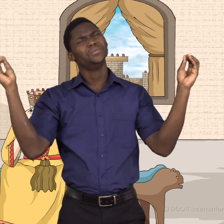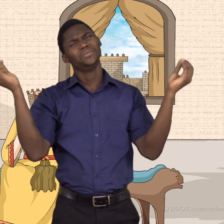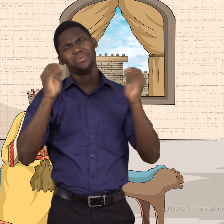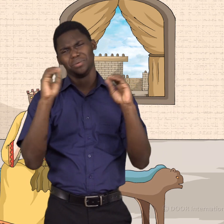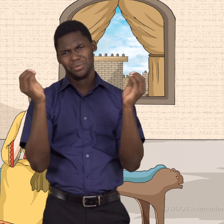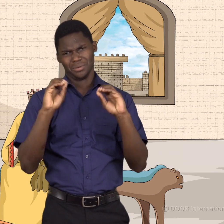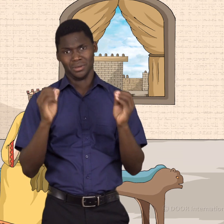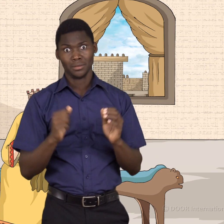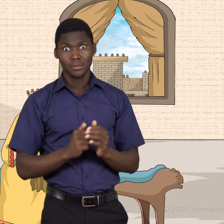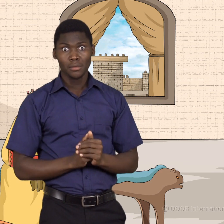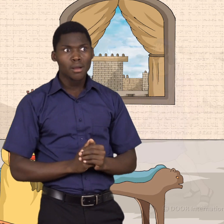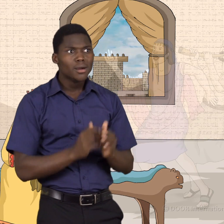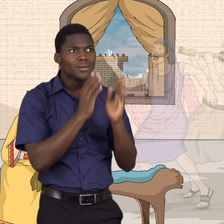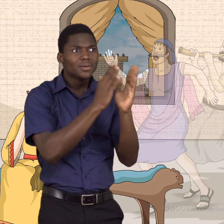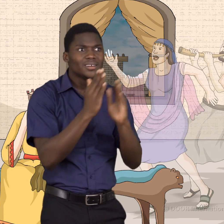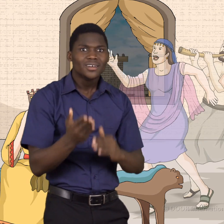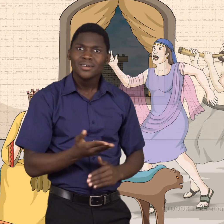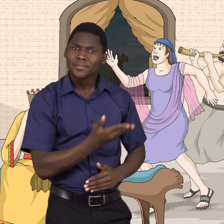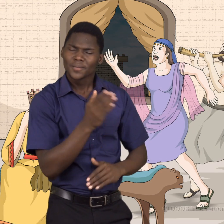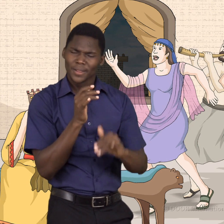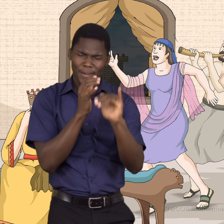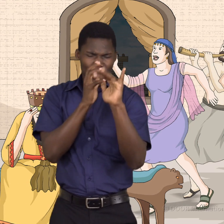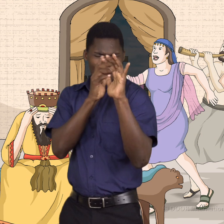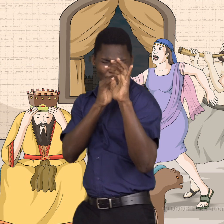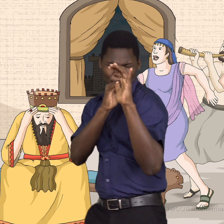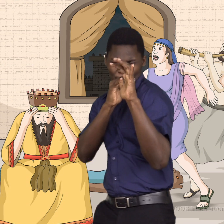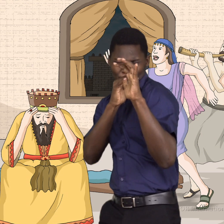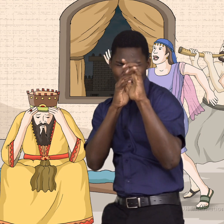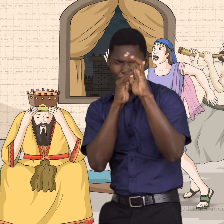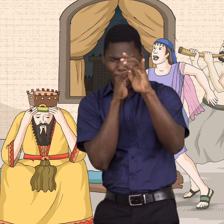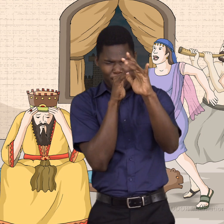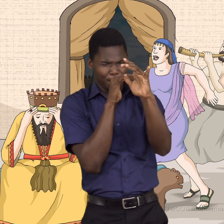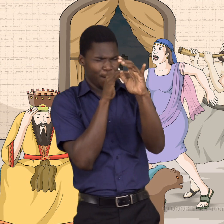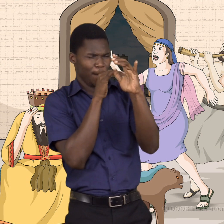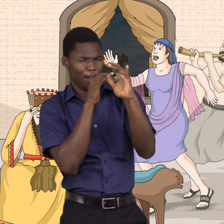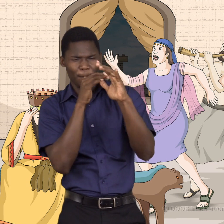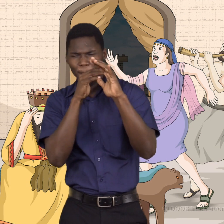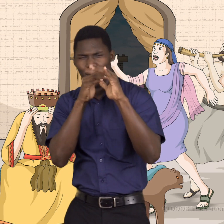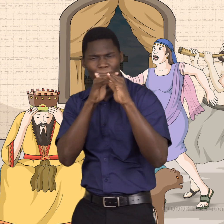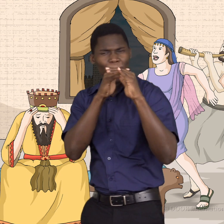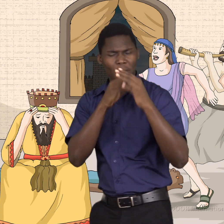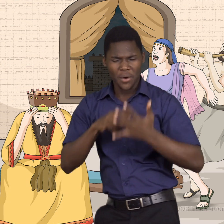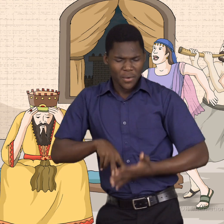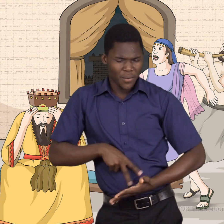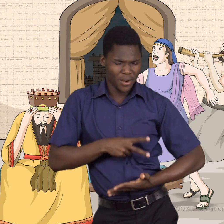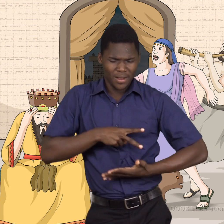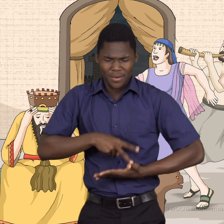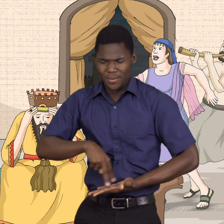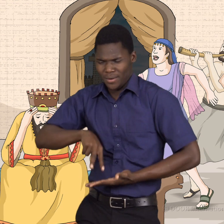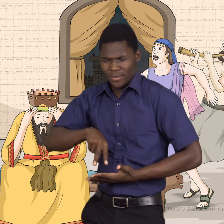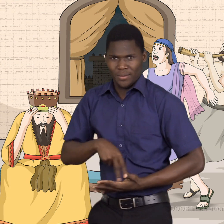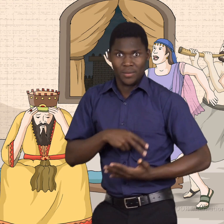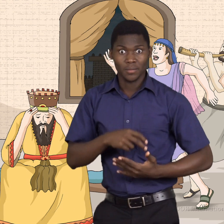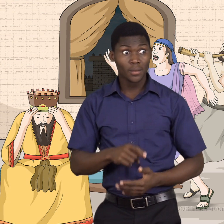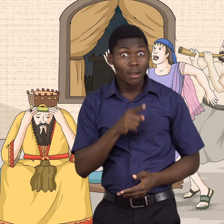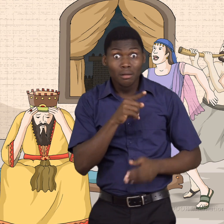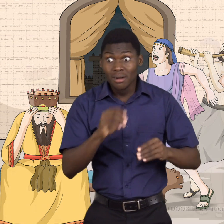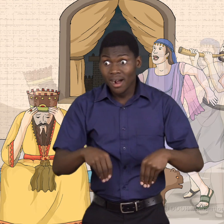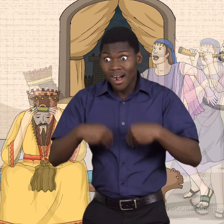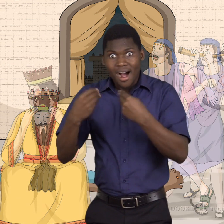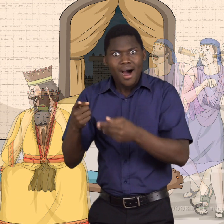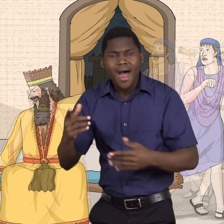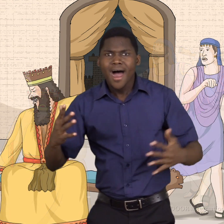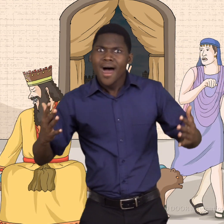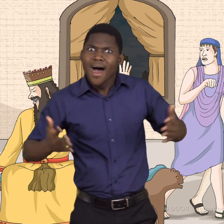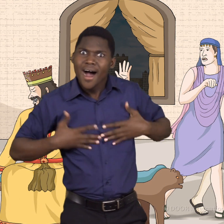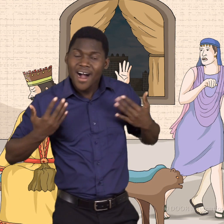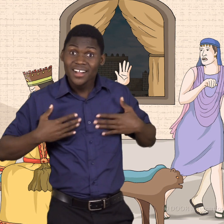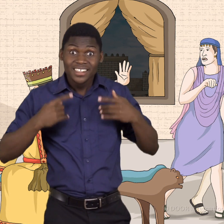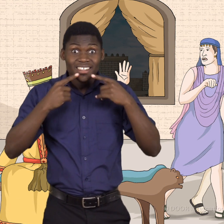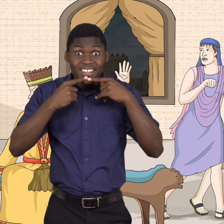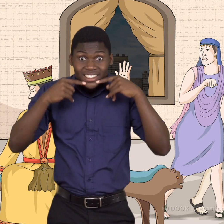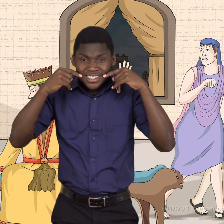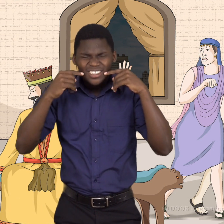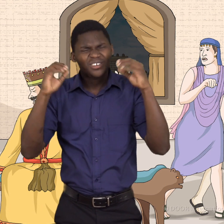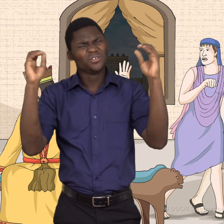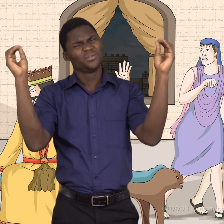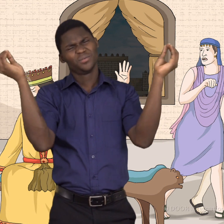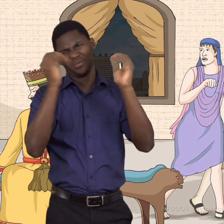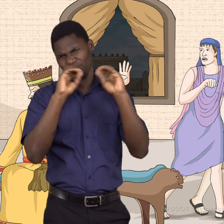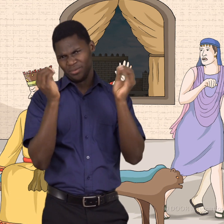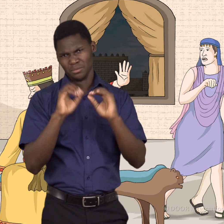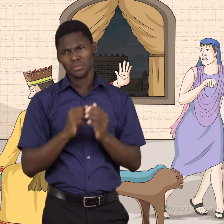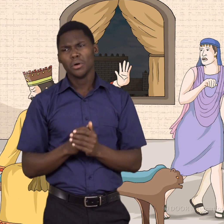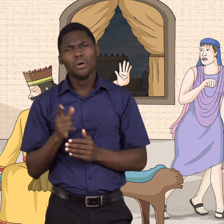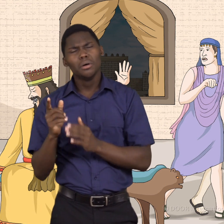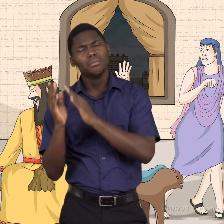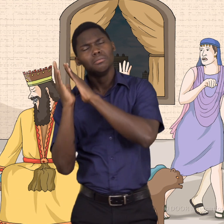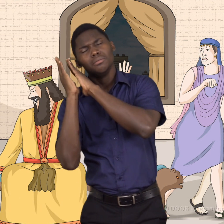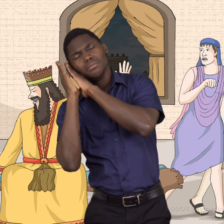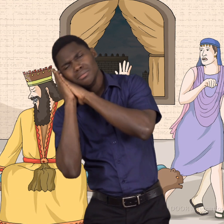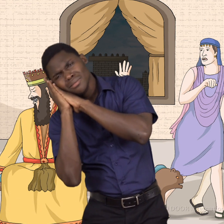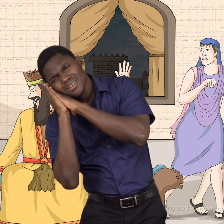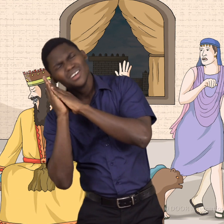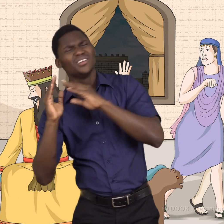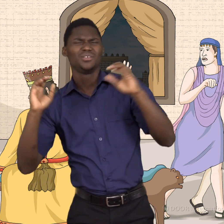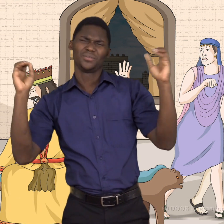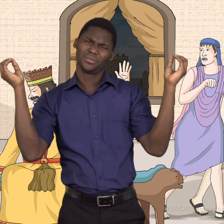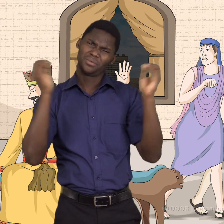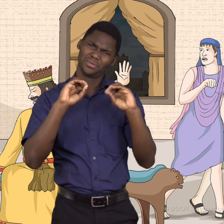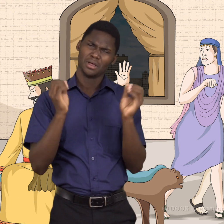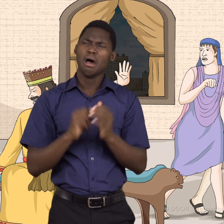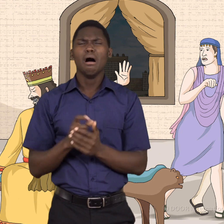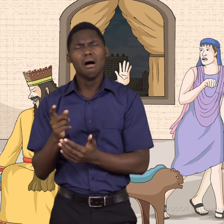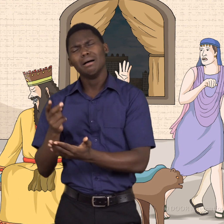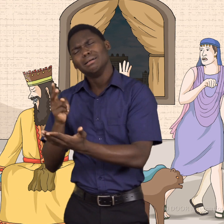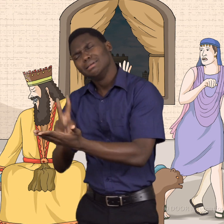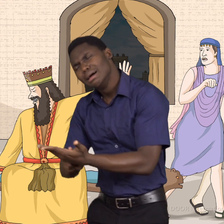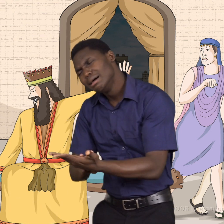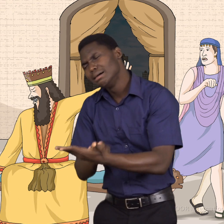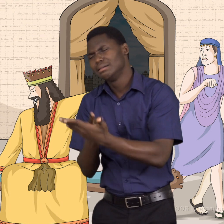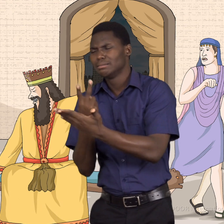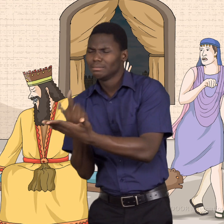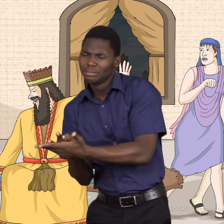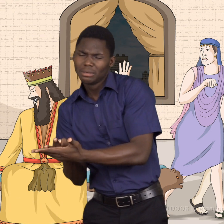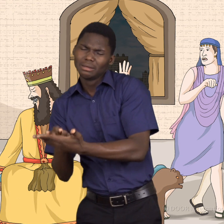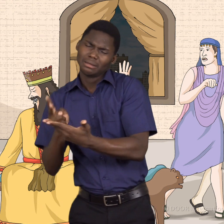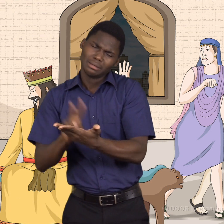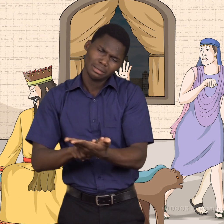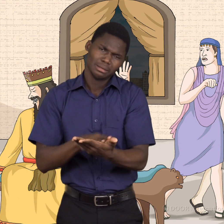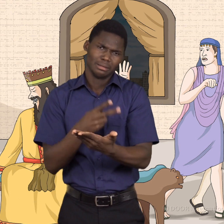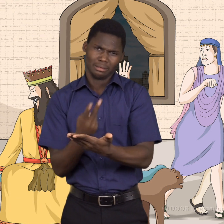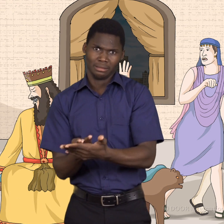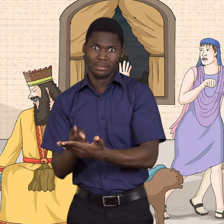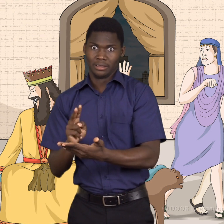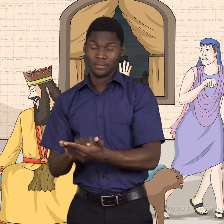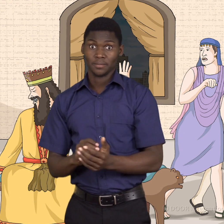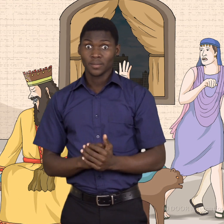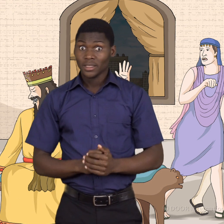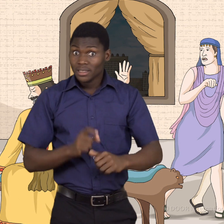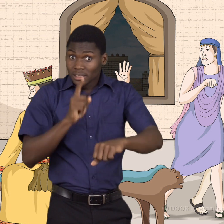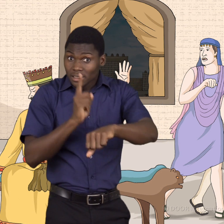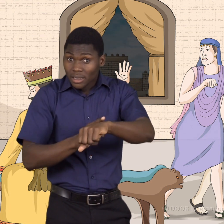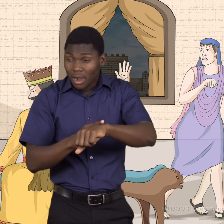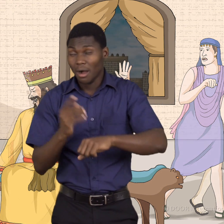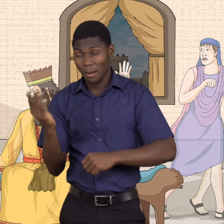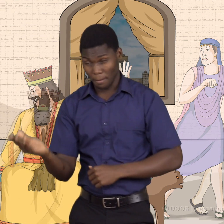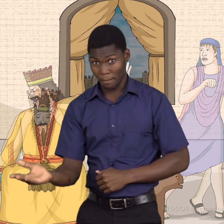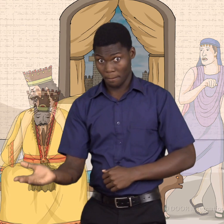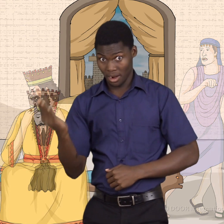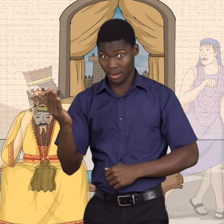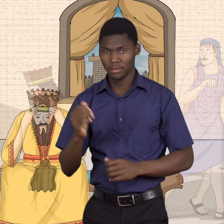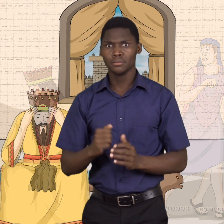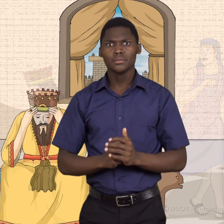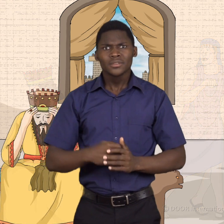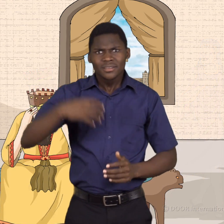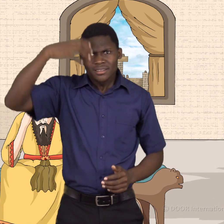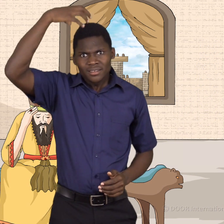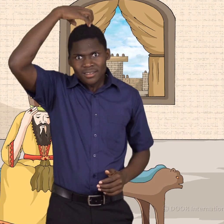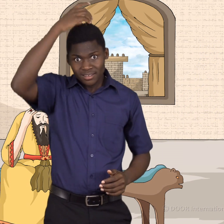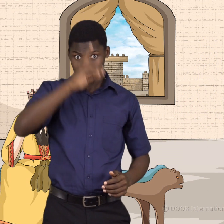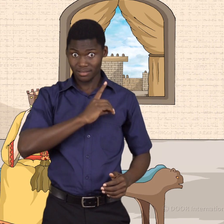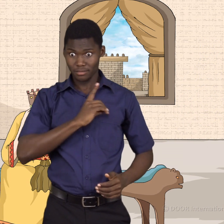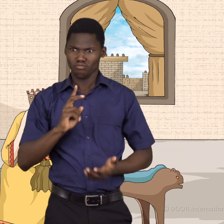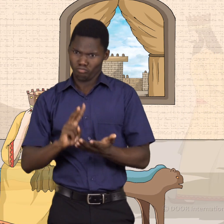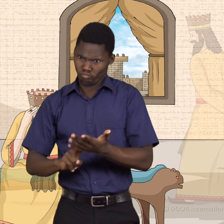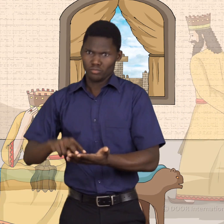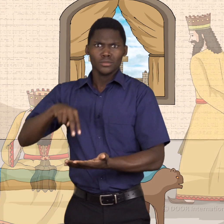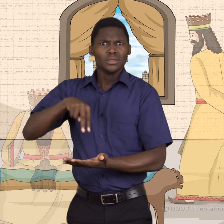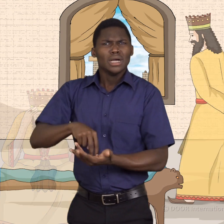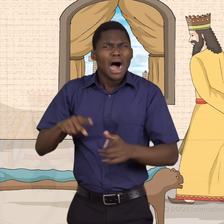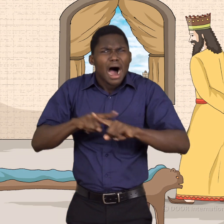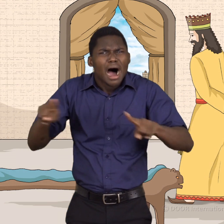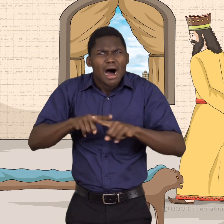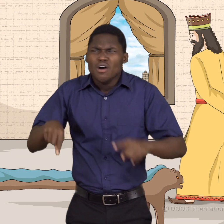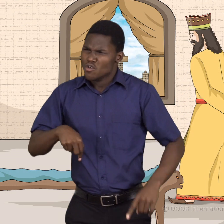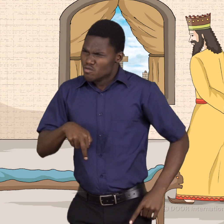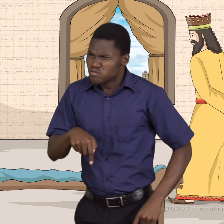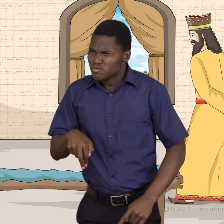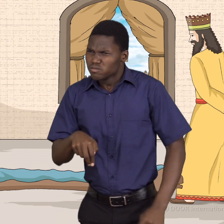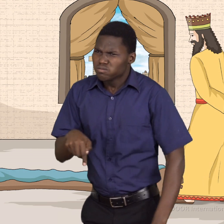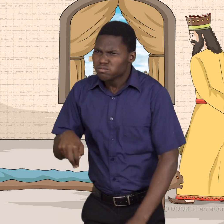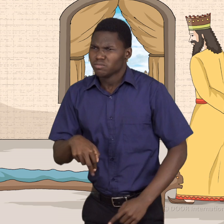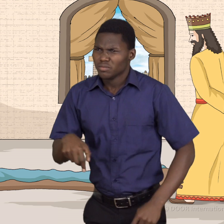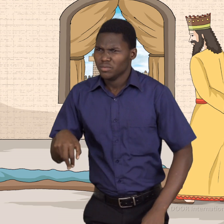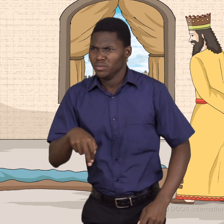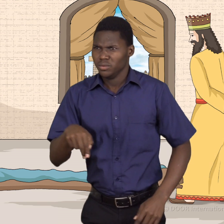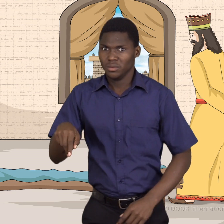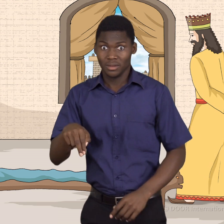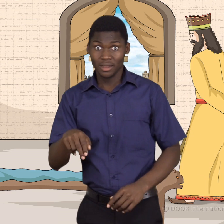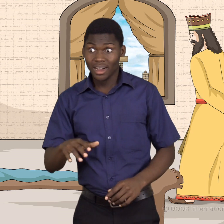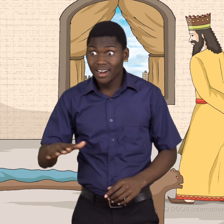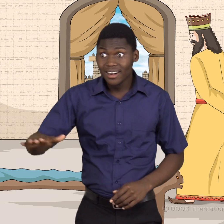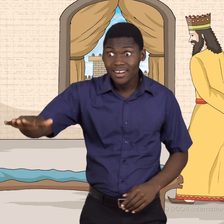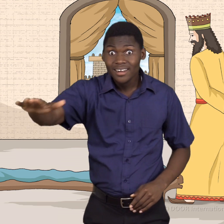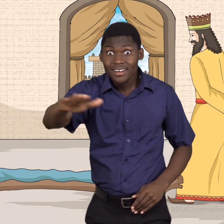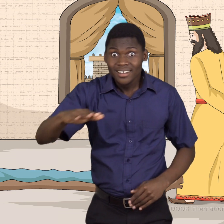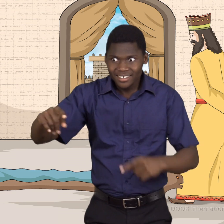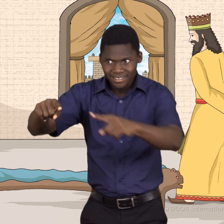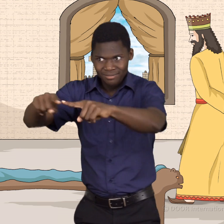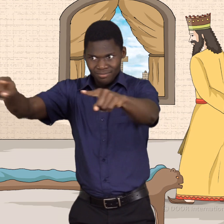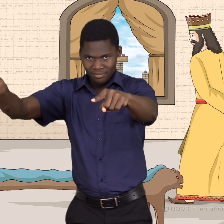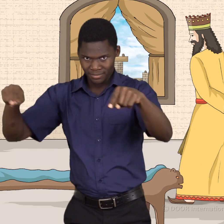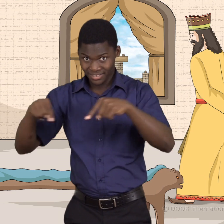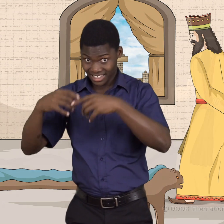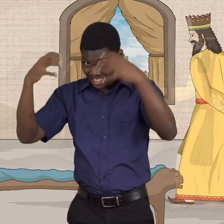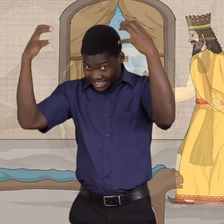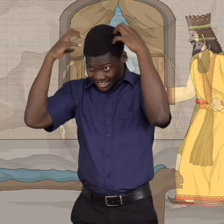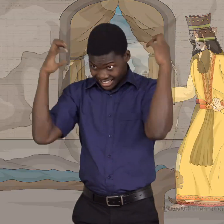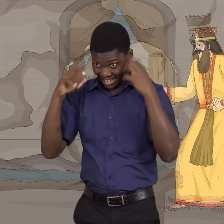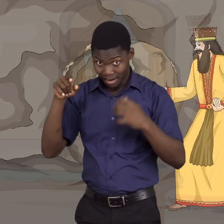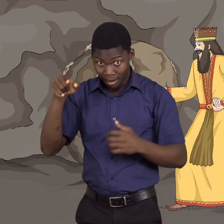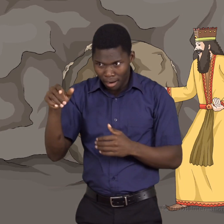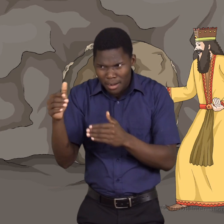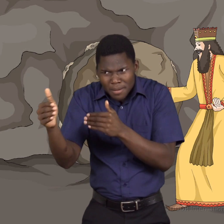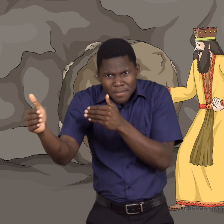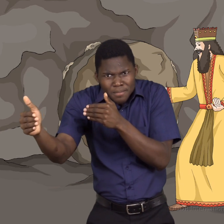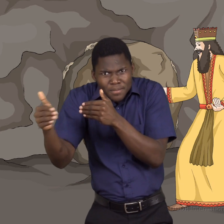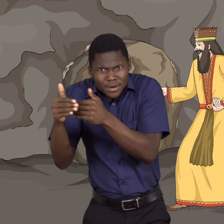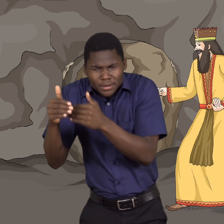No entertainment was brought before him, and sleep fled from him. At the first light of dawn, the king got up and hurried to the den of lions.